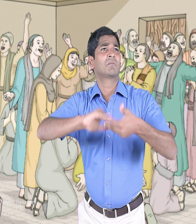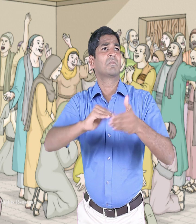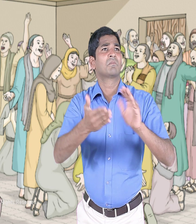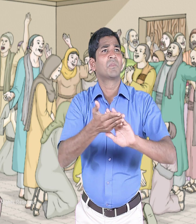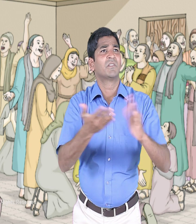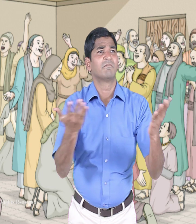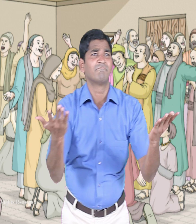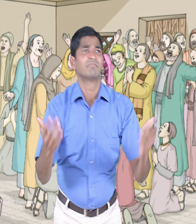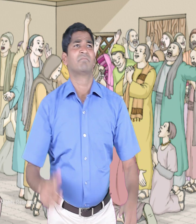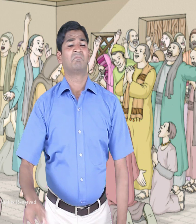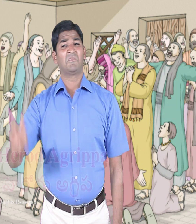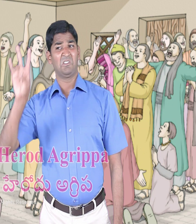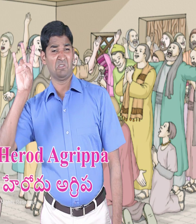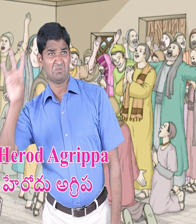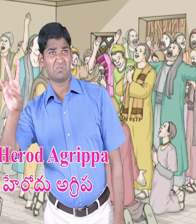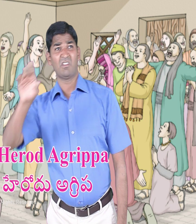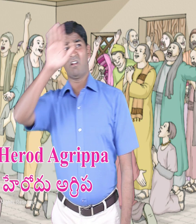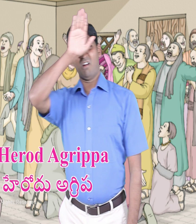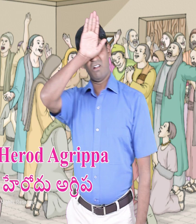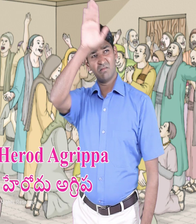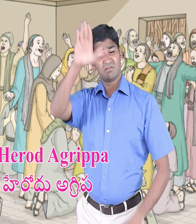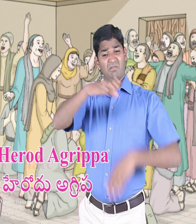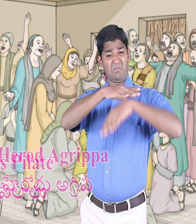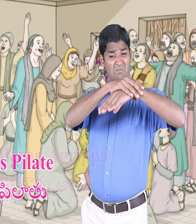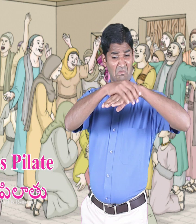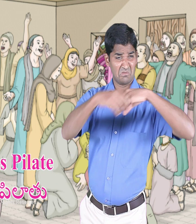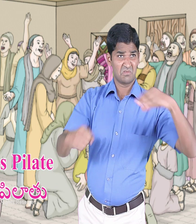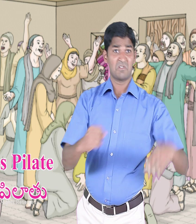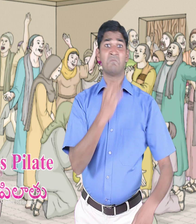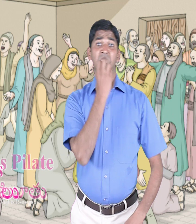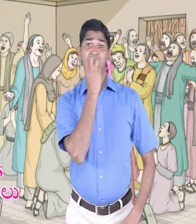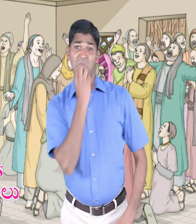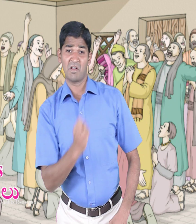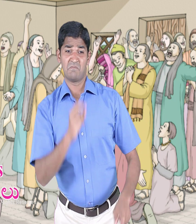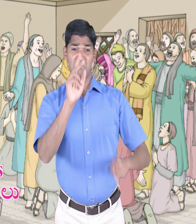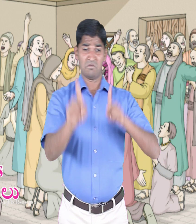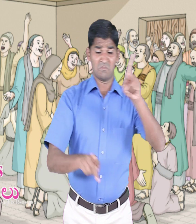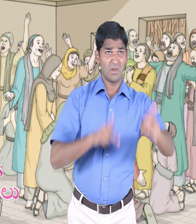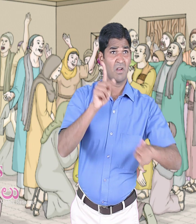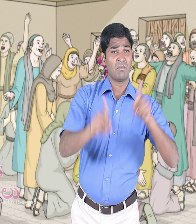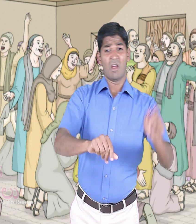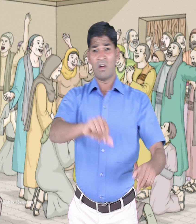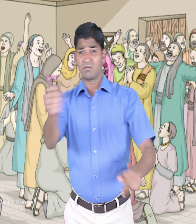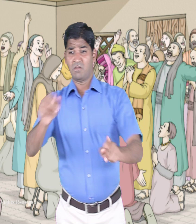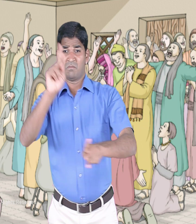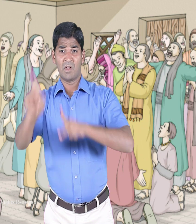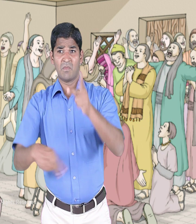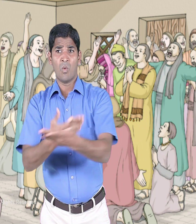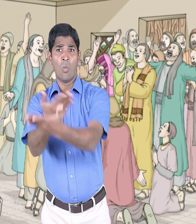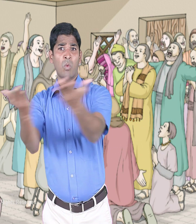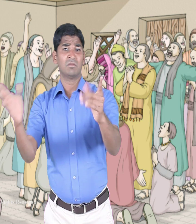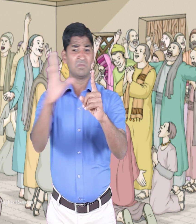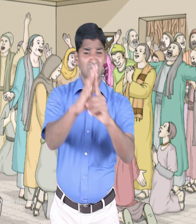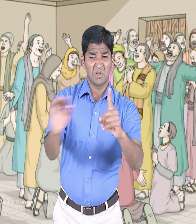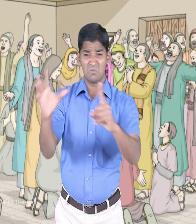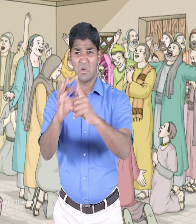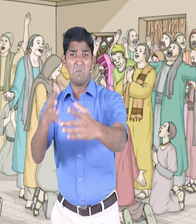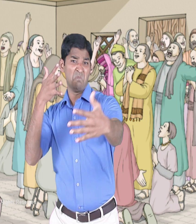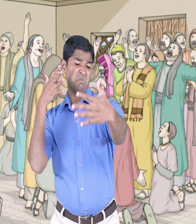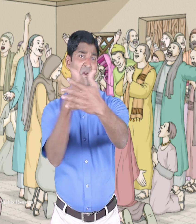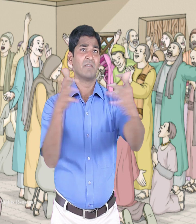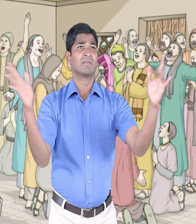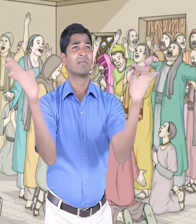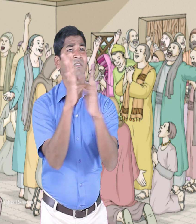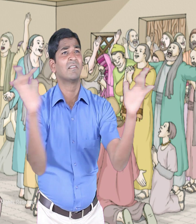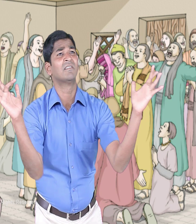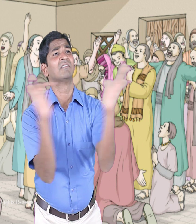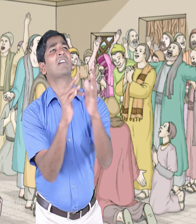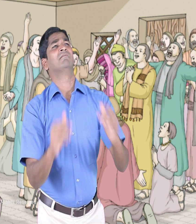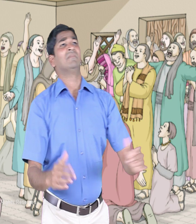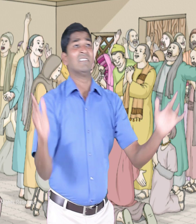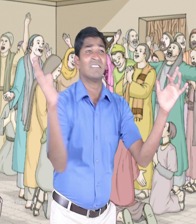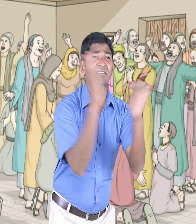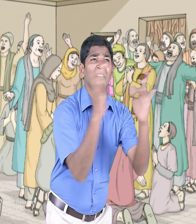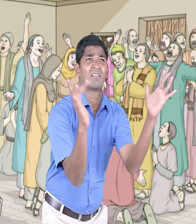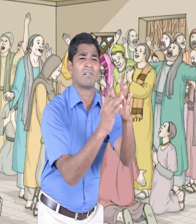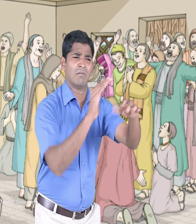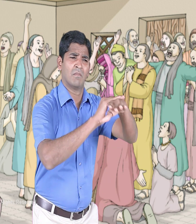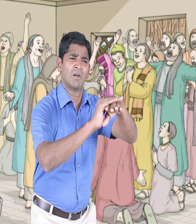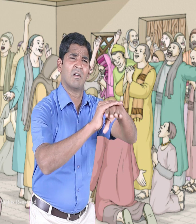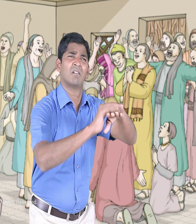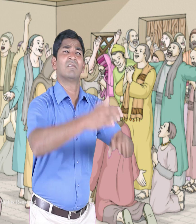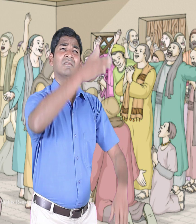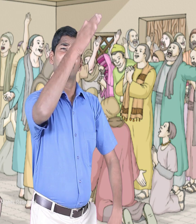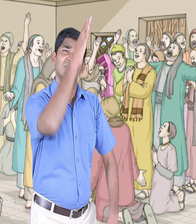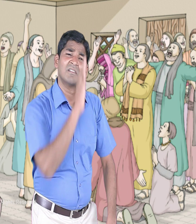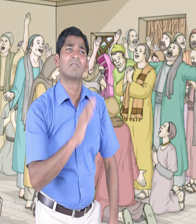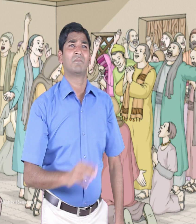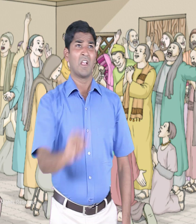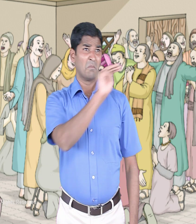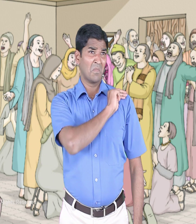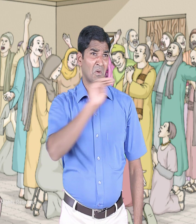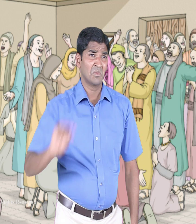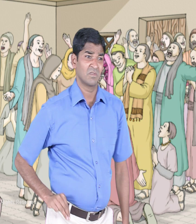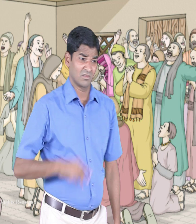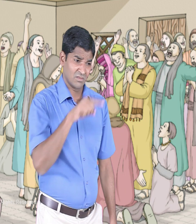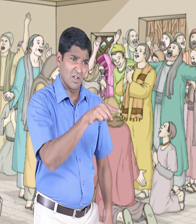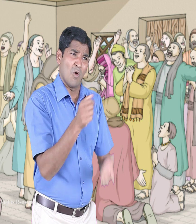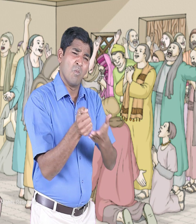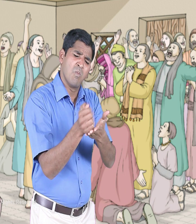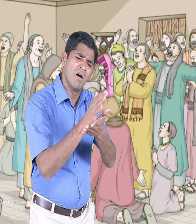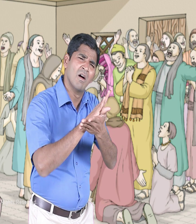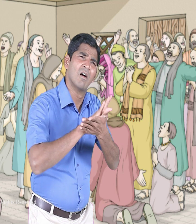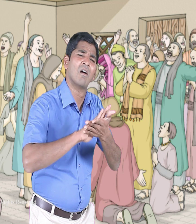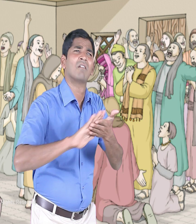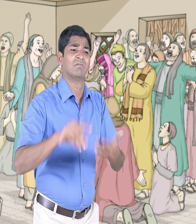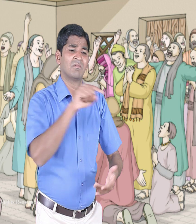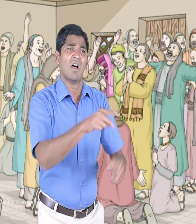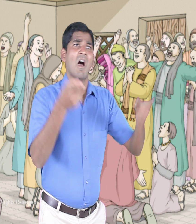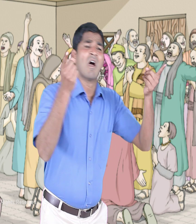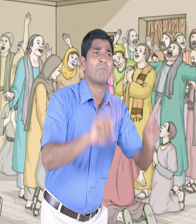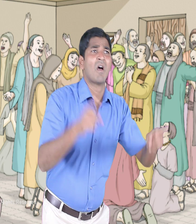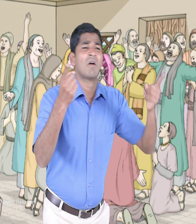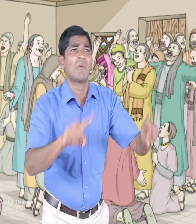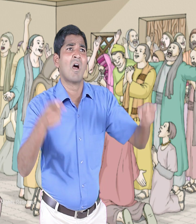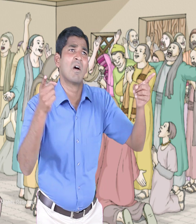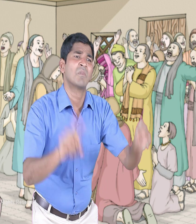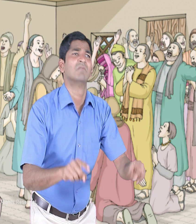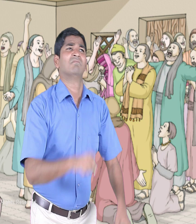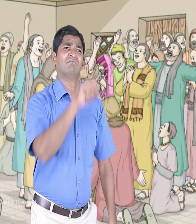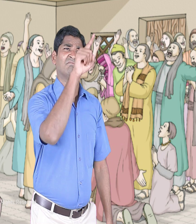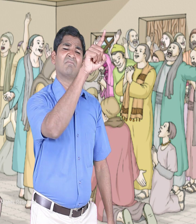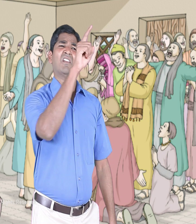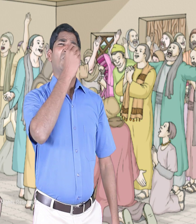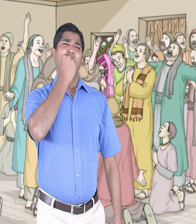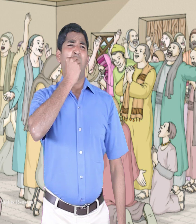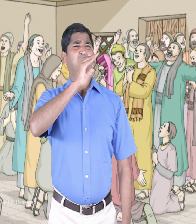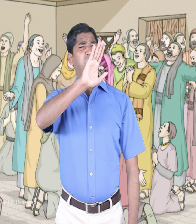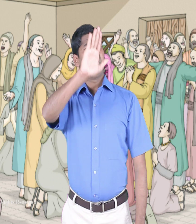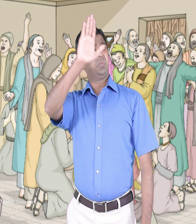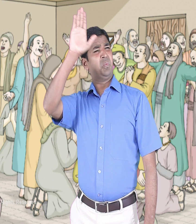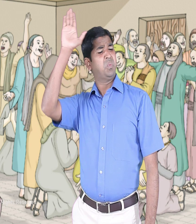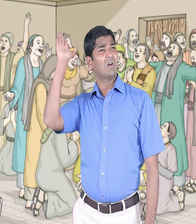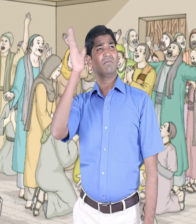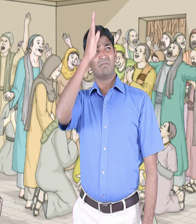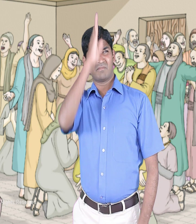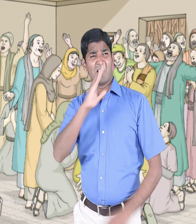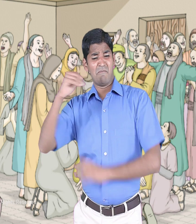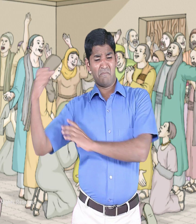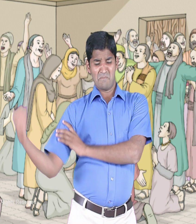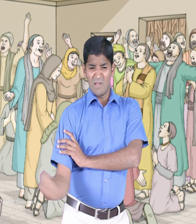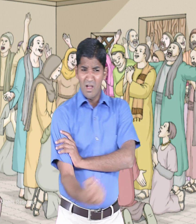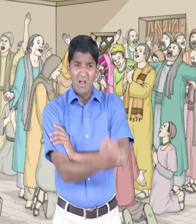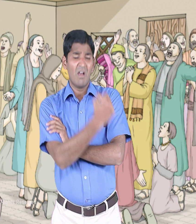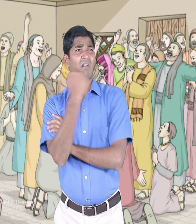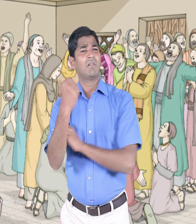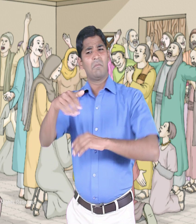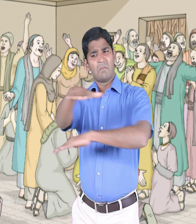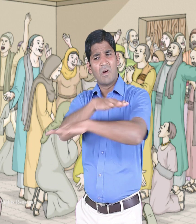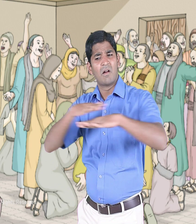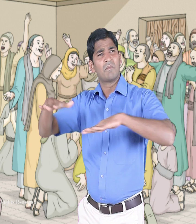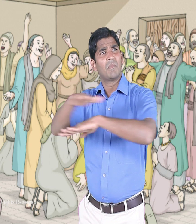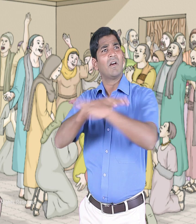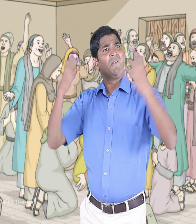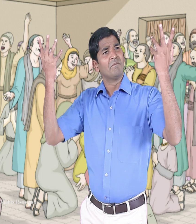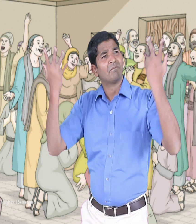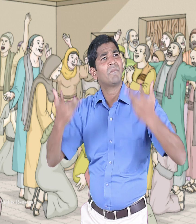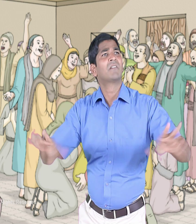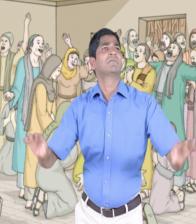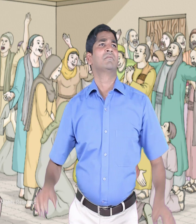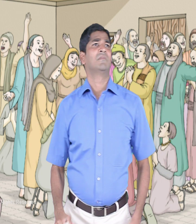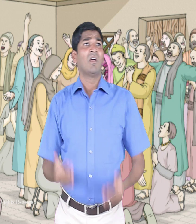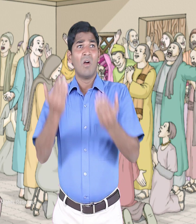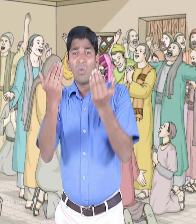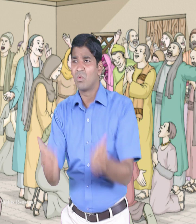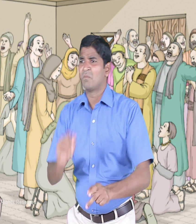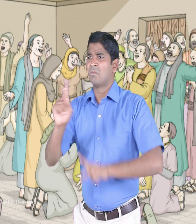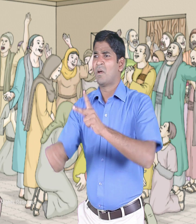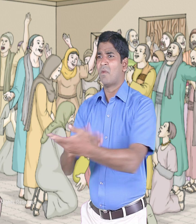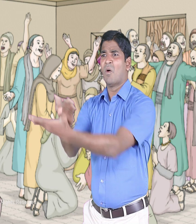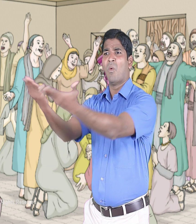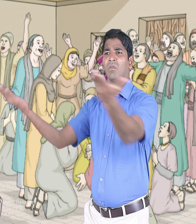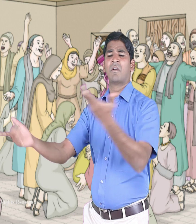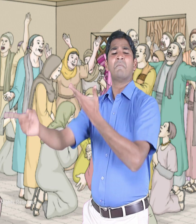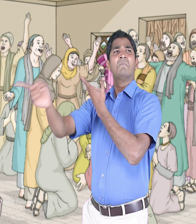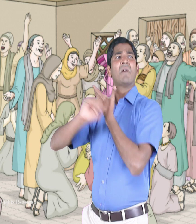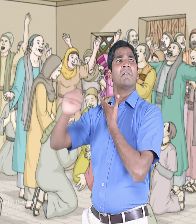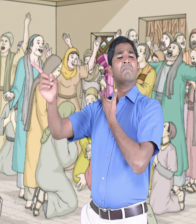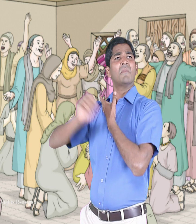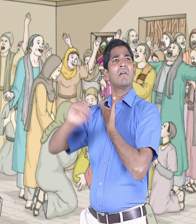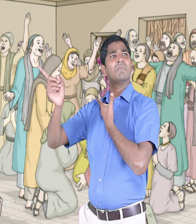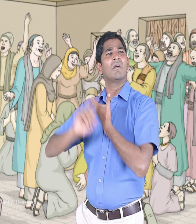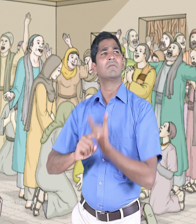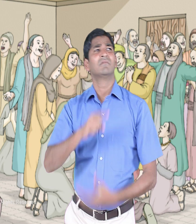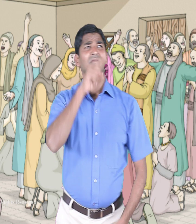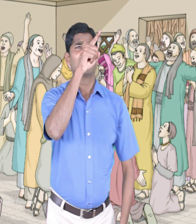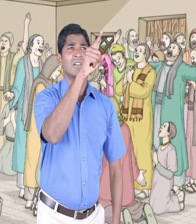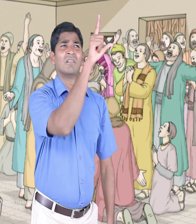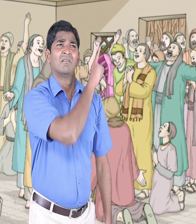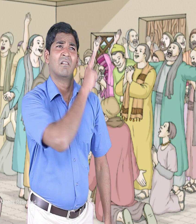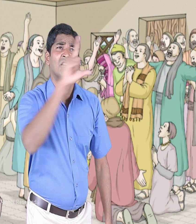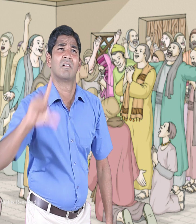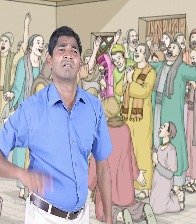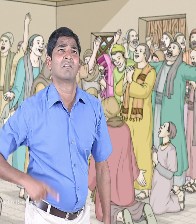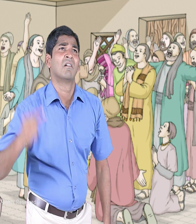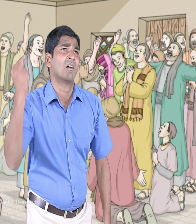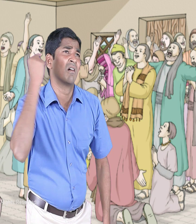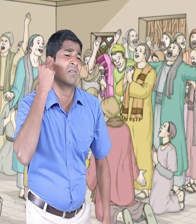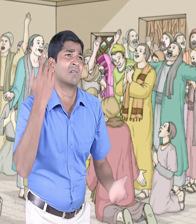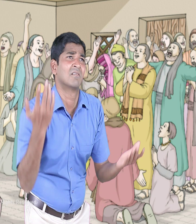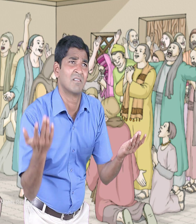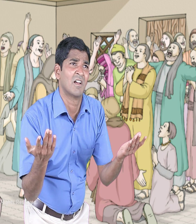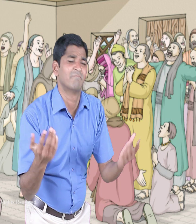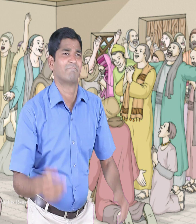In fact, this is the very city where Herod and Pontius Pilate conspired with the Gentiles and the people of Israel against Your holy servant Jesus, whom You anointed.